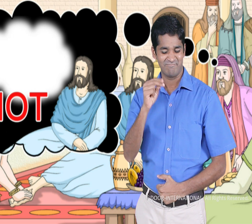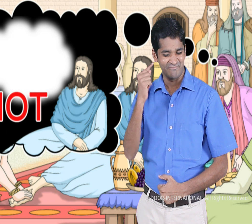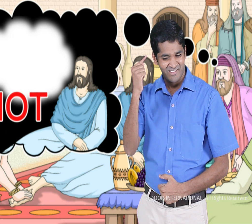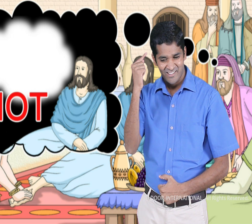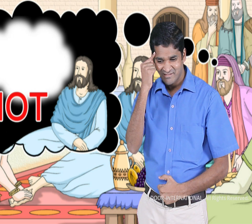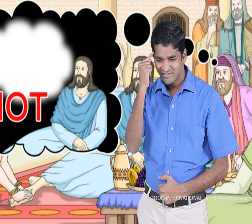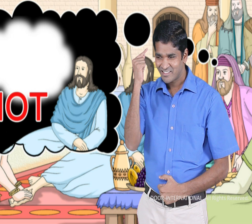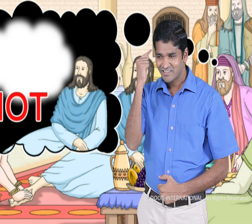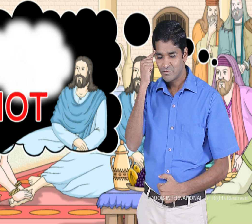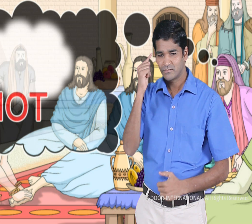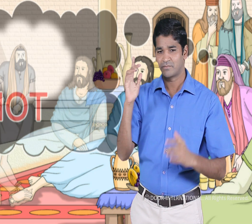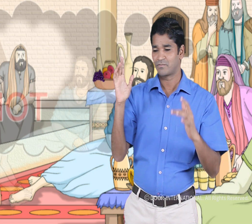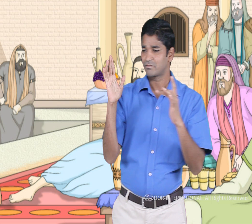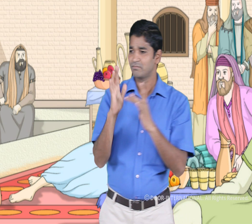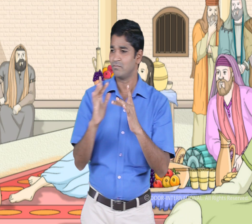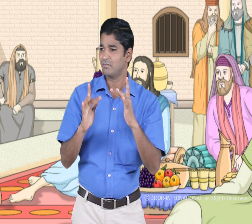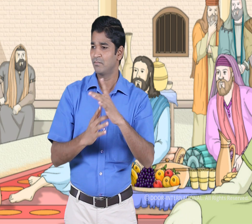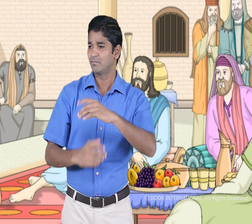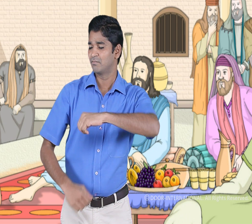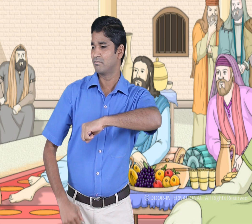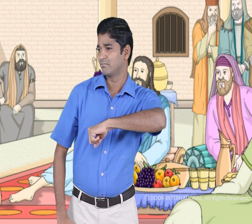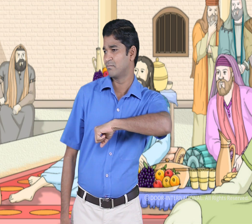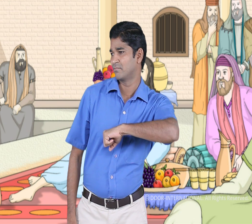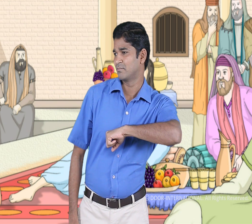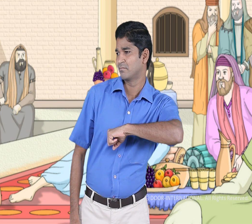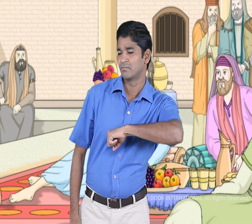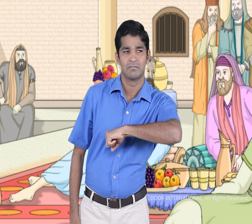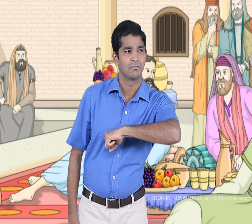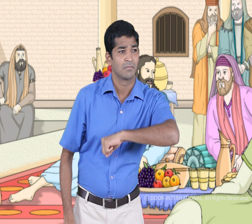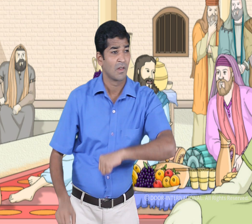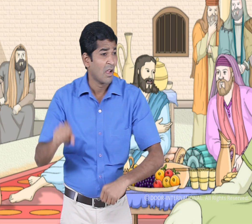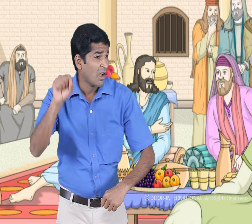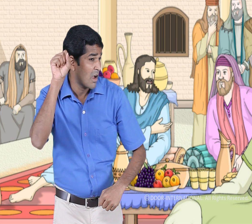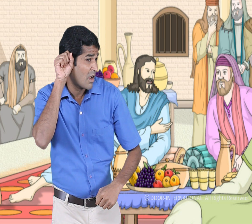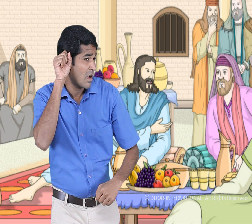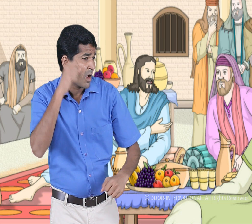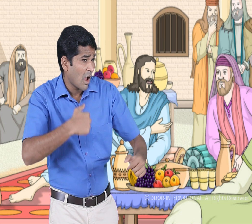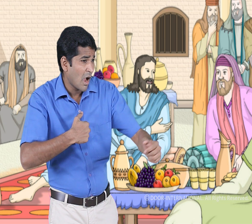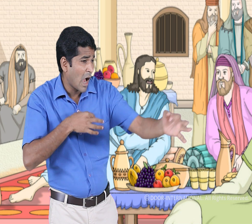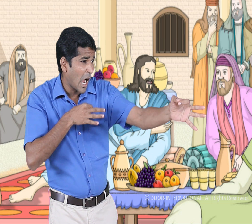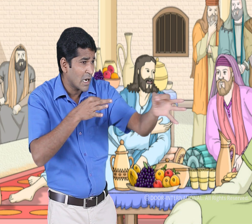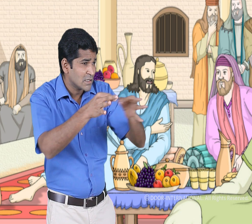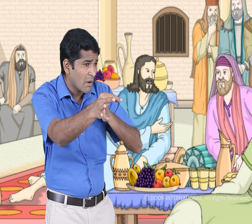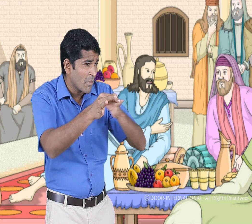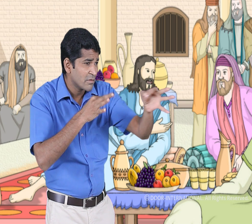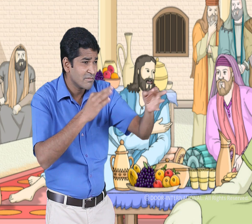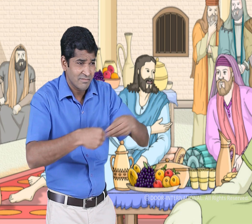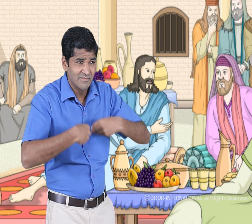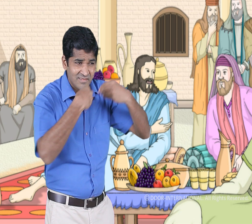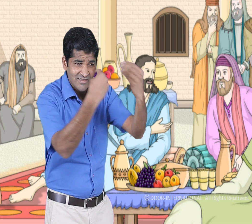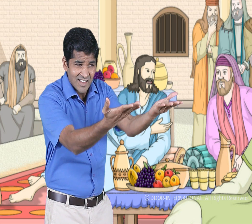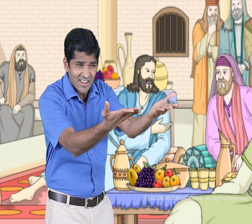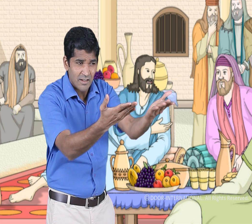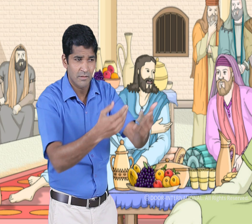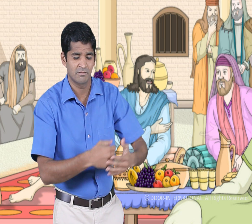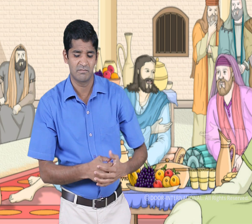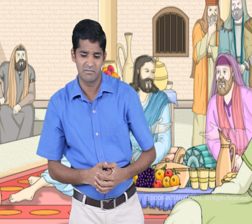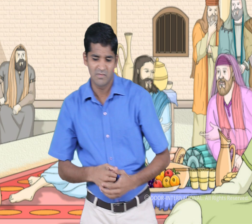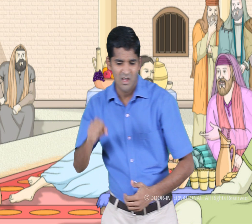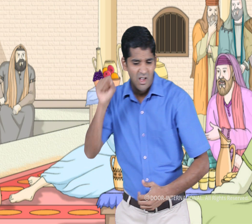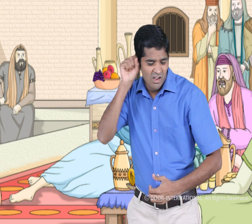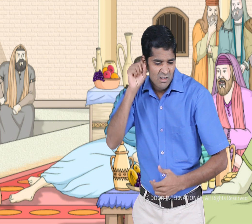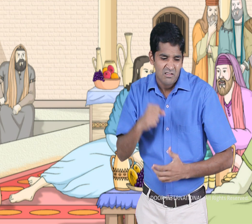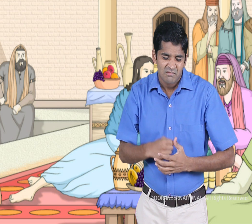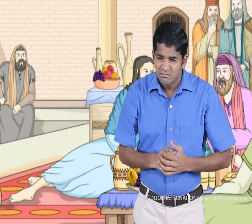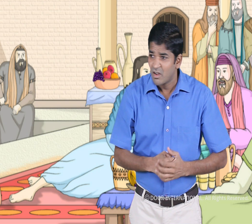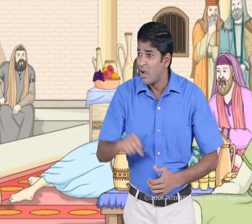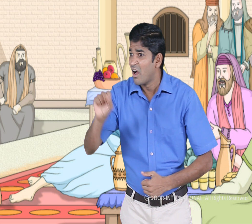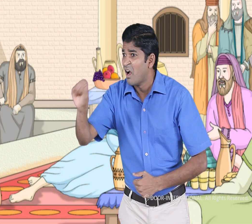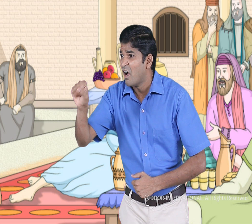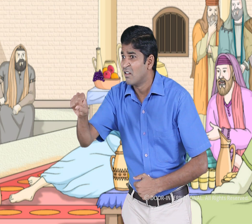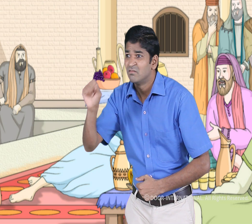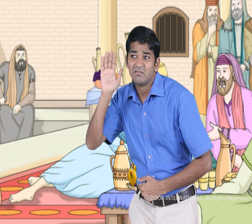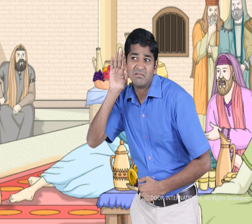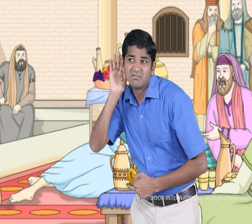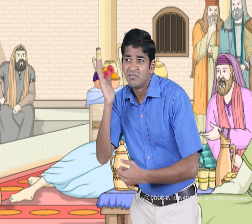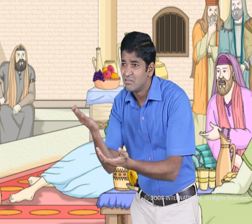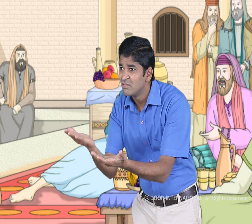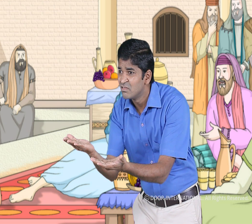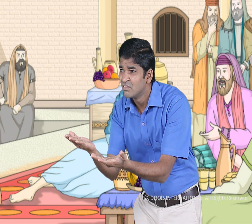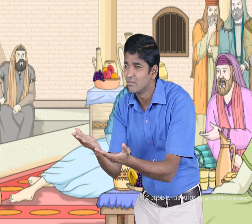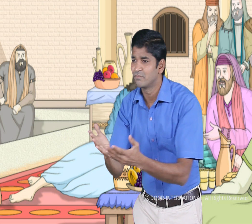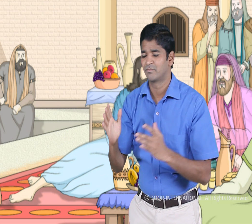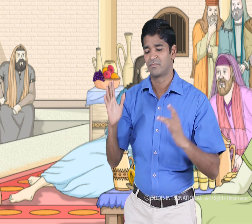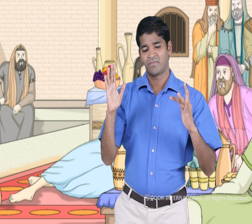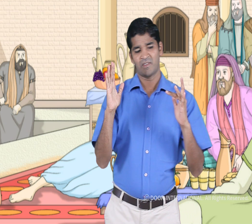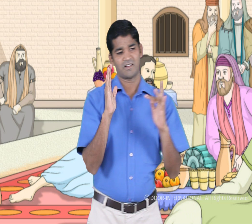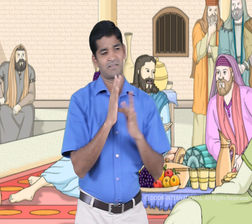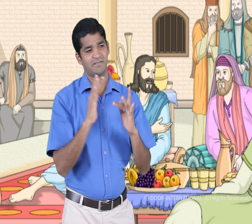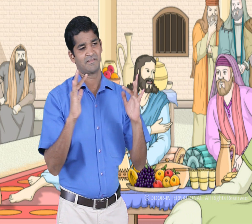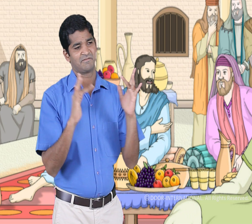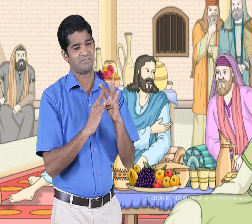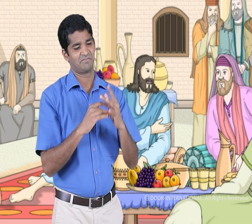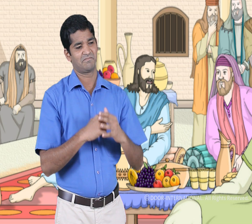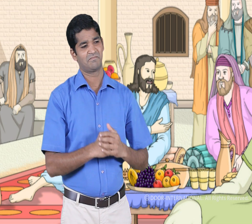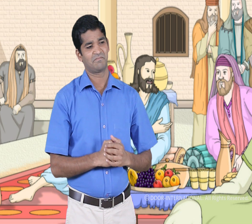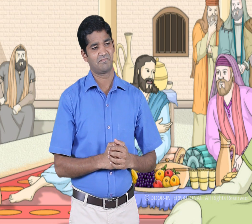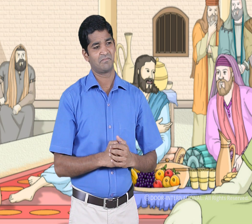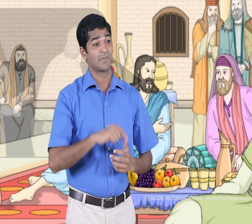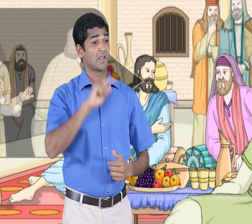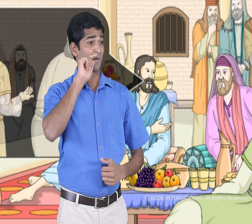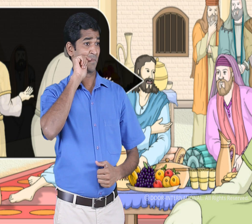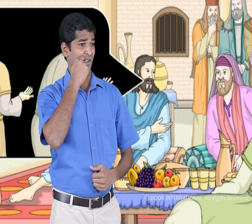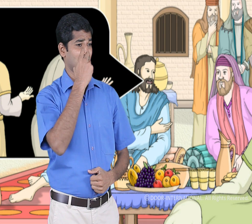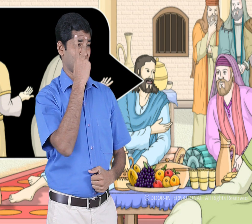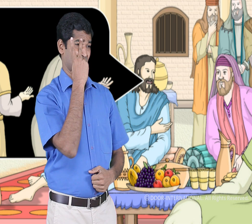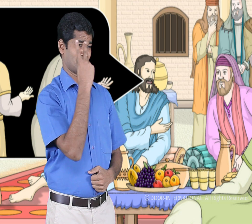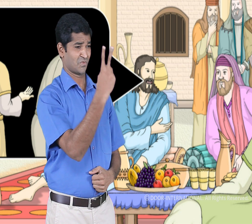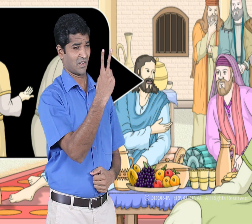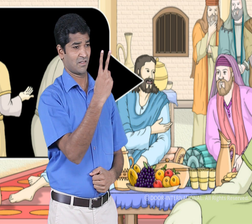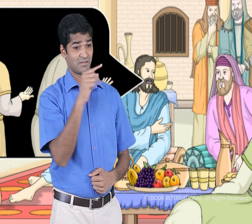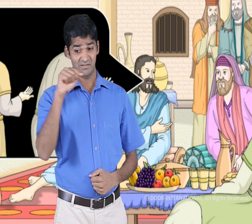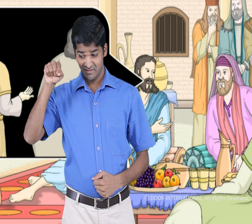But Jesus answered him, “Simon, I have something to tell you.” “Tell me, Teacher,” he said.